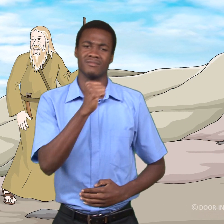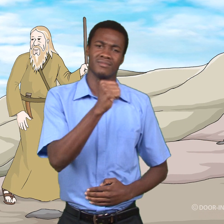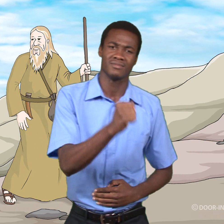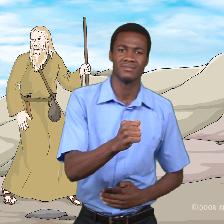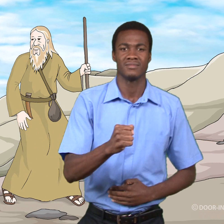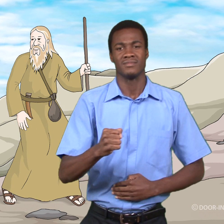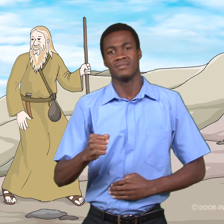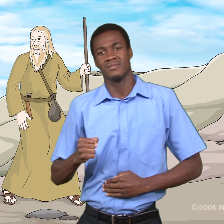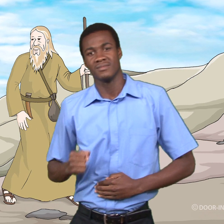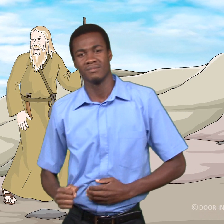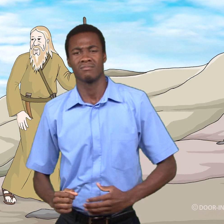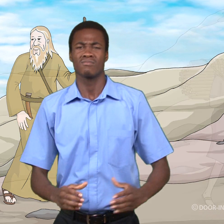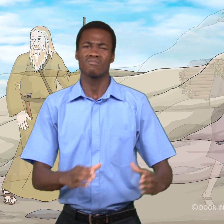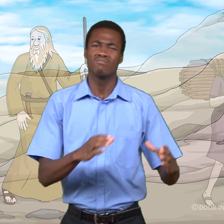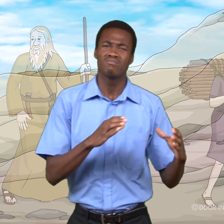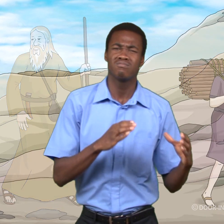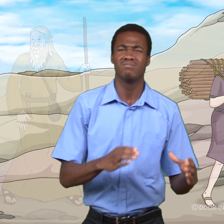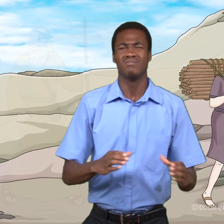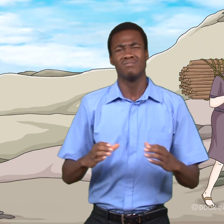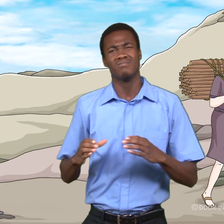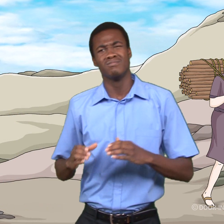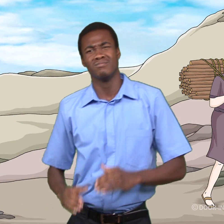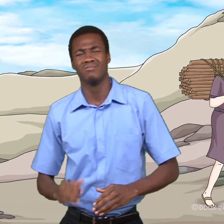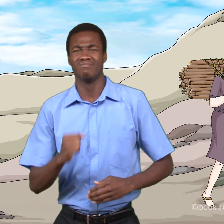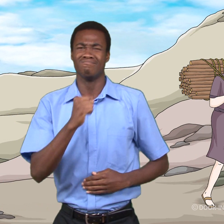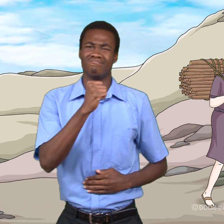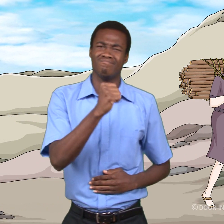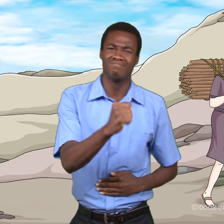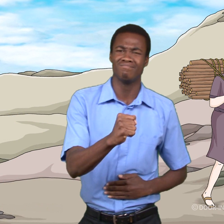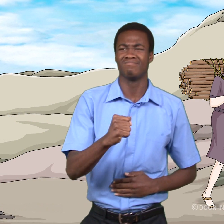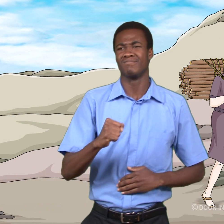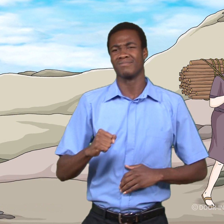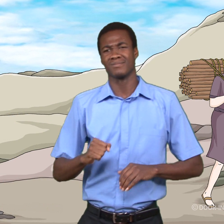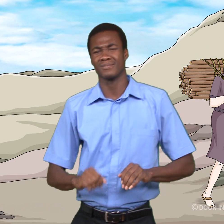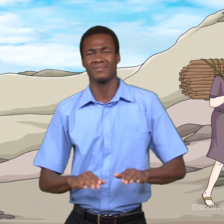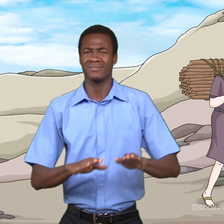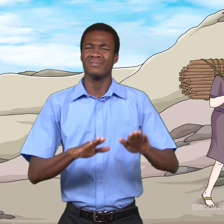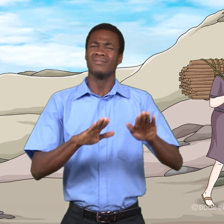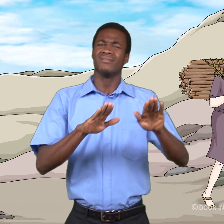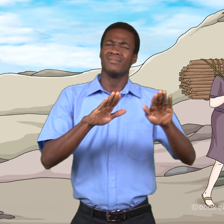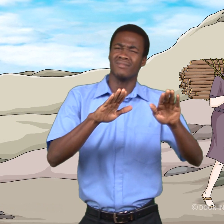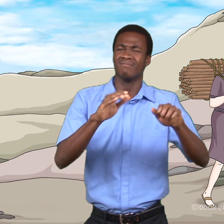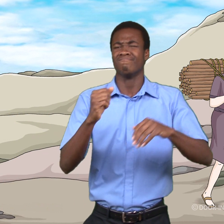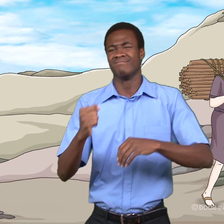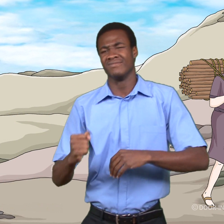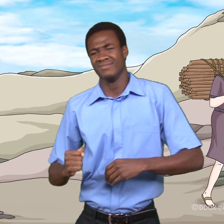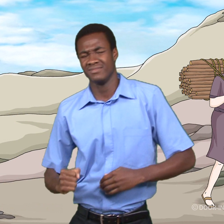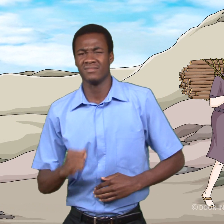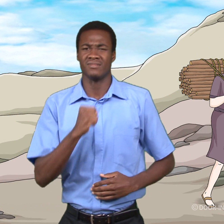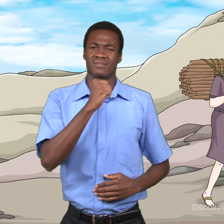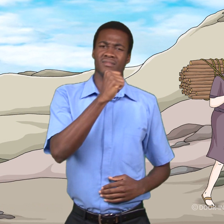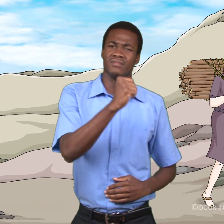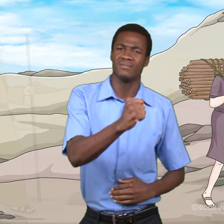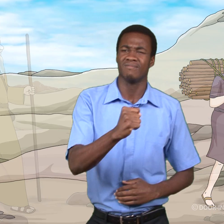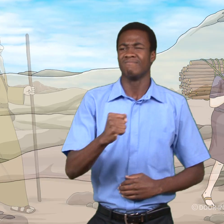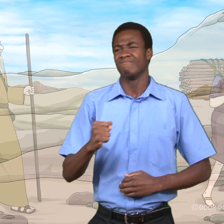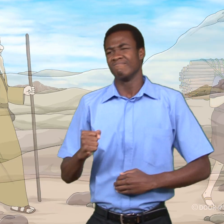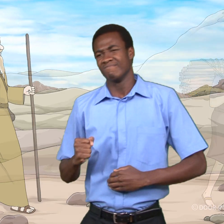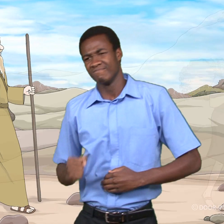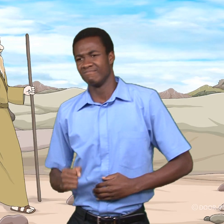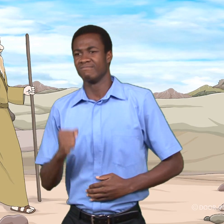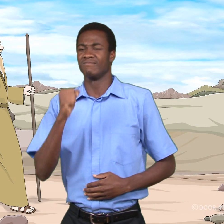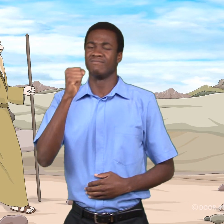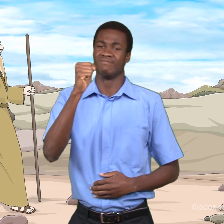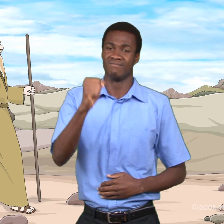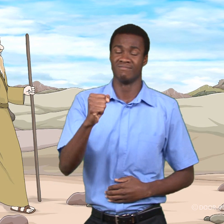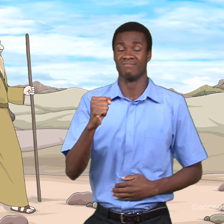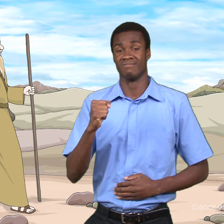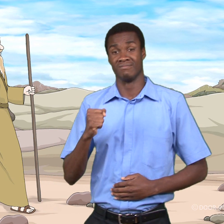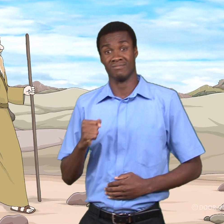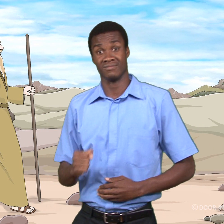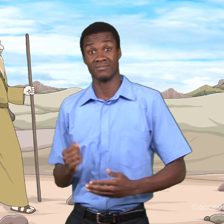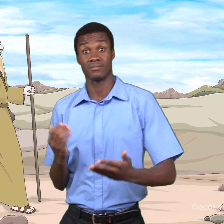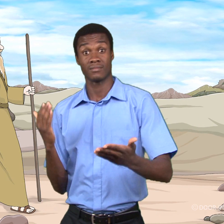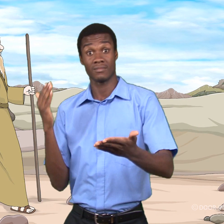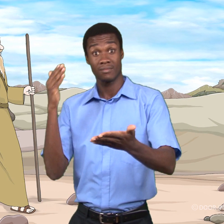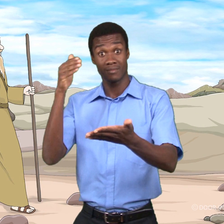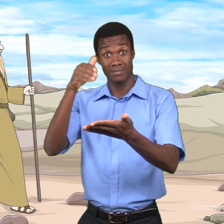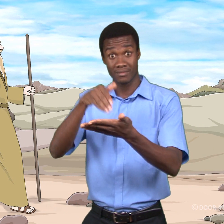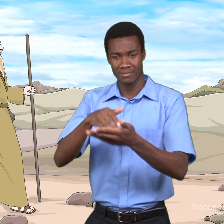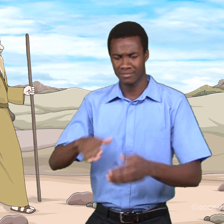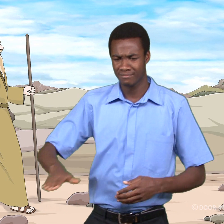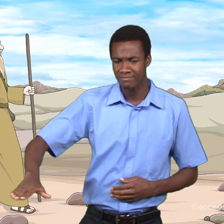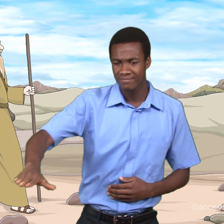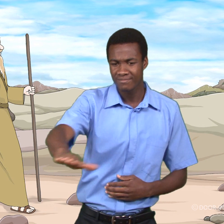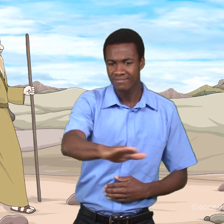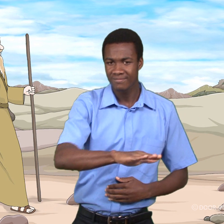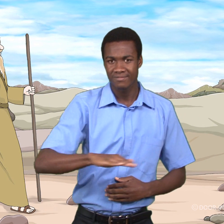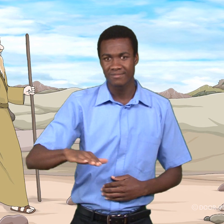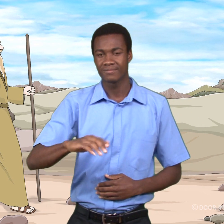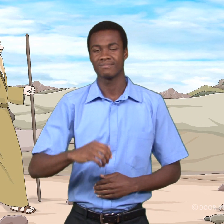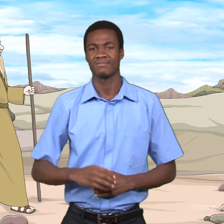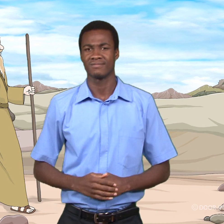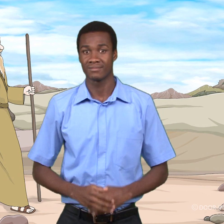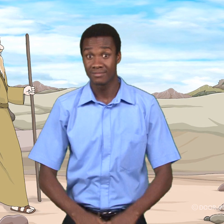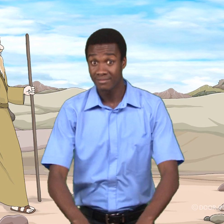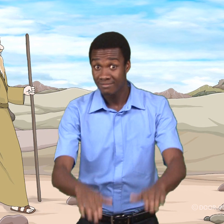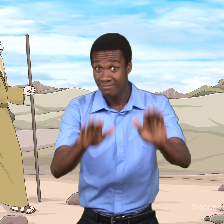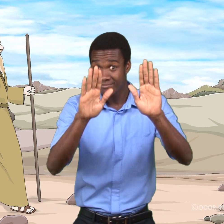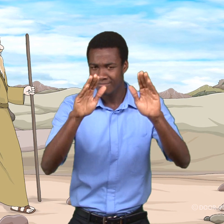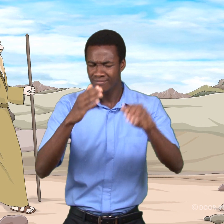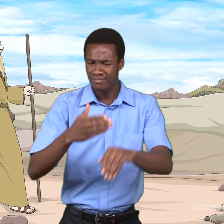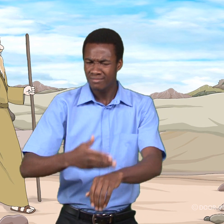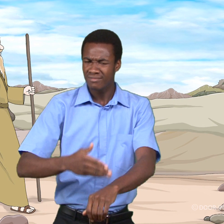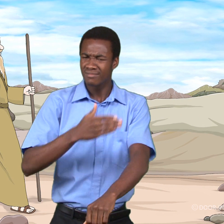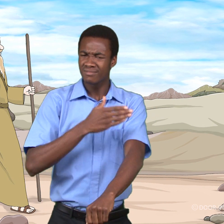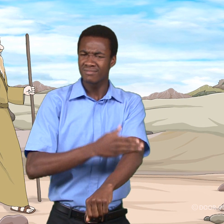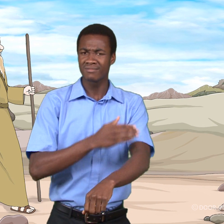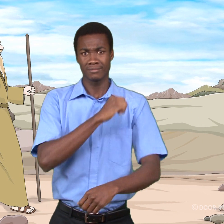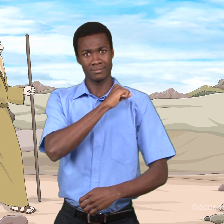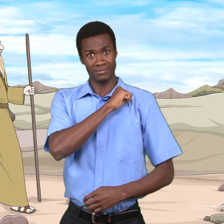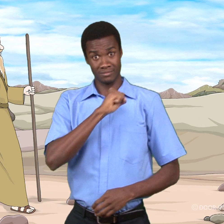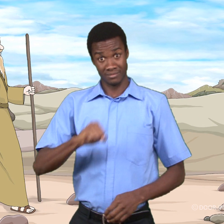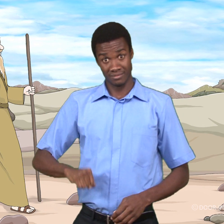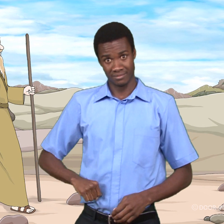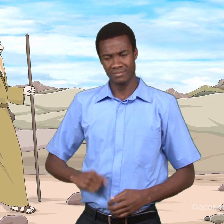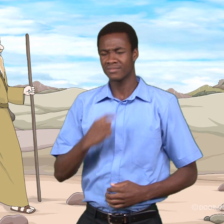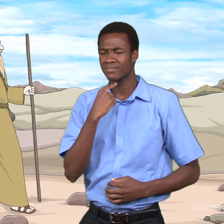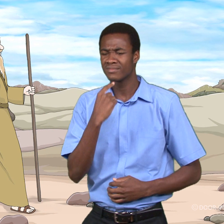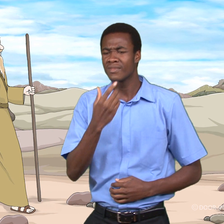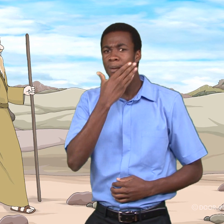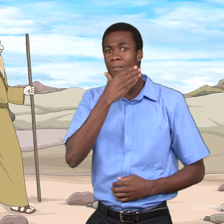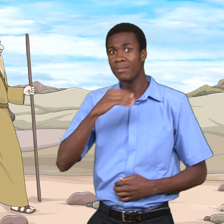And the two walked on together.